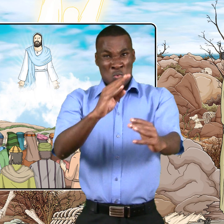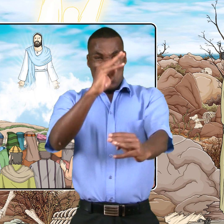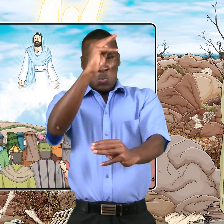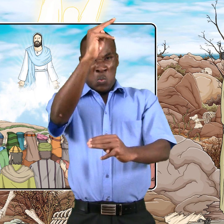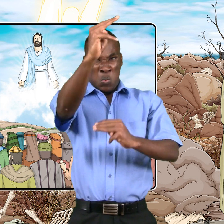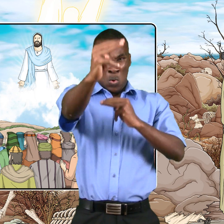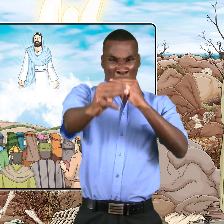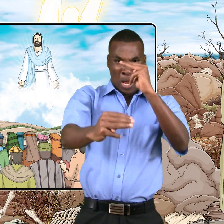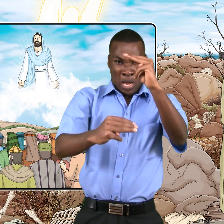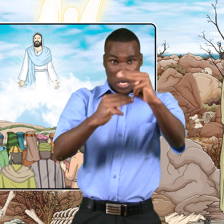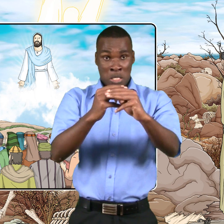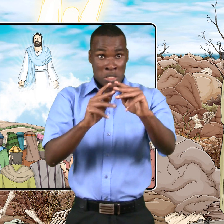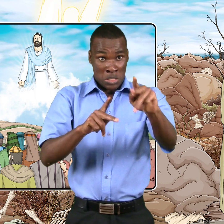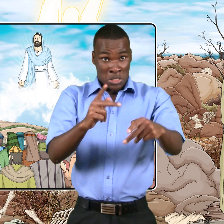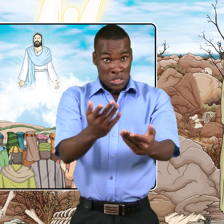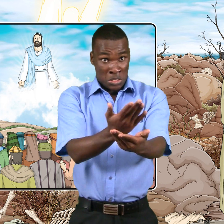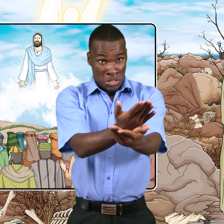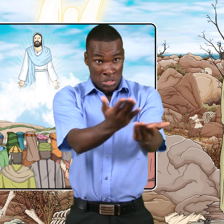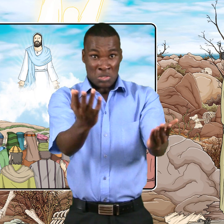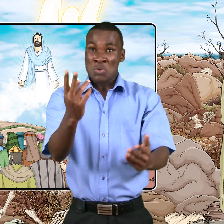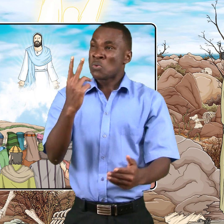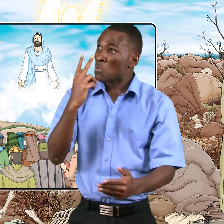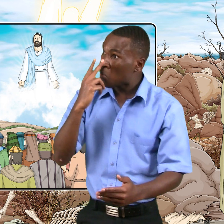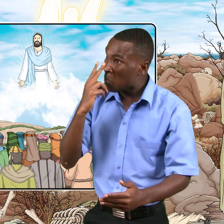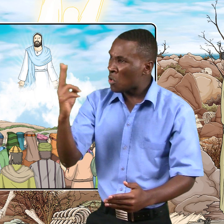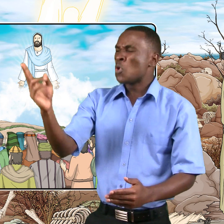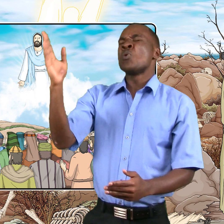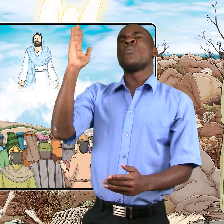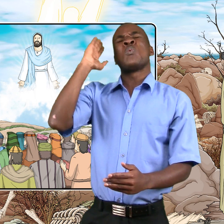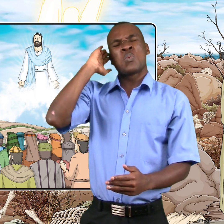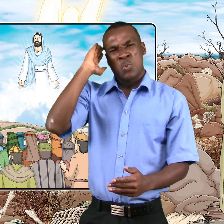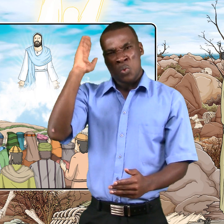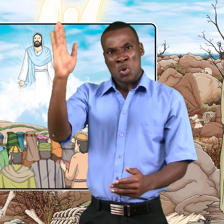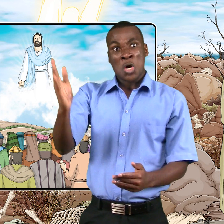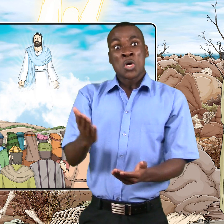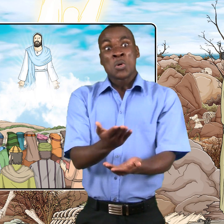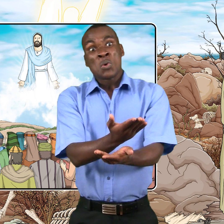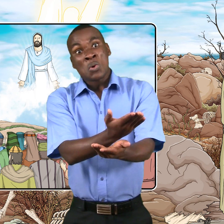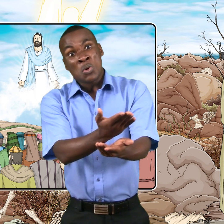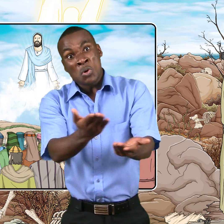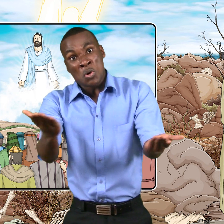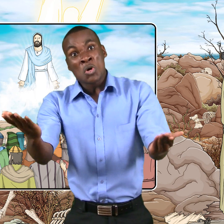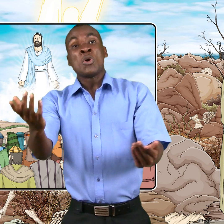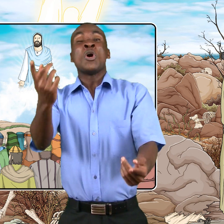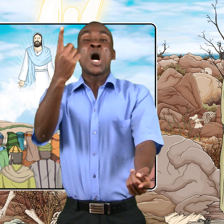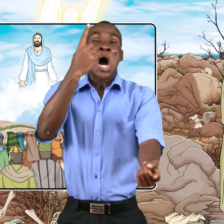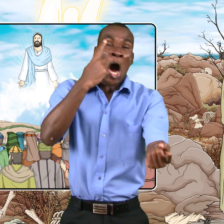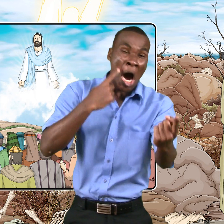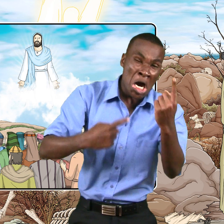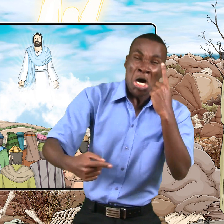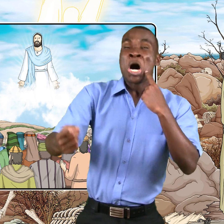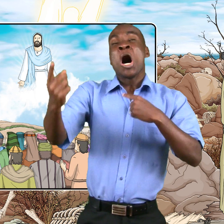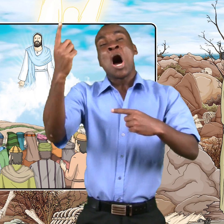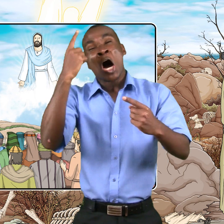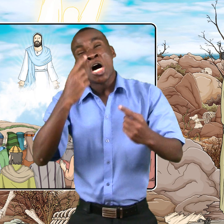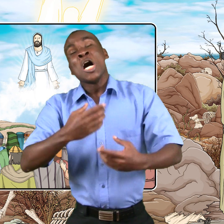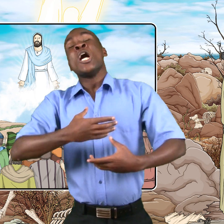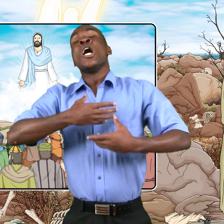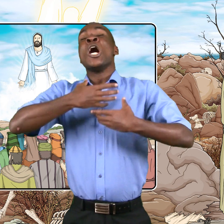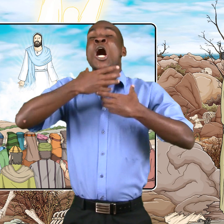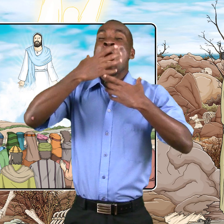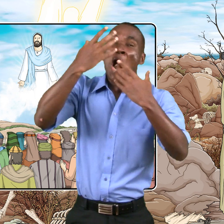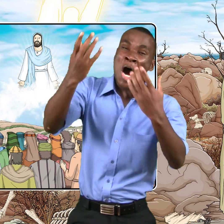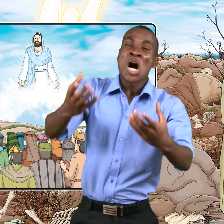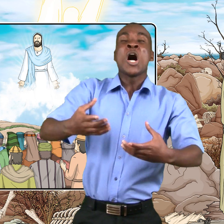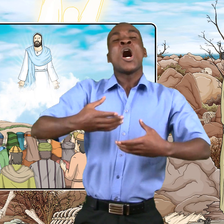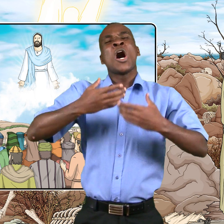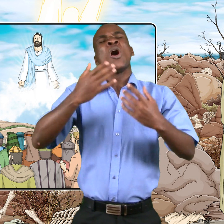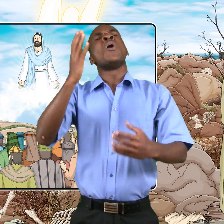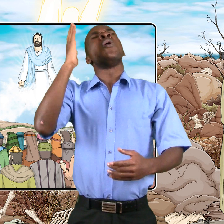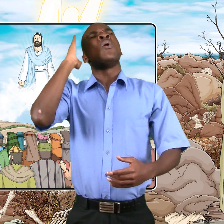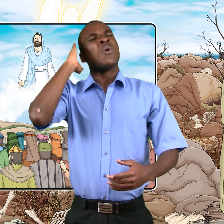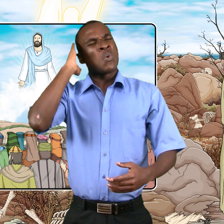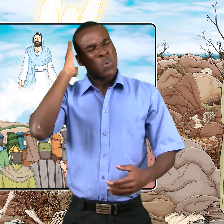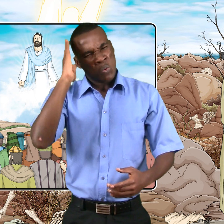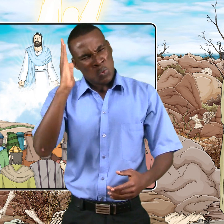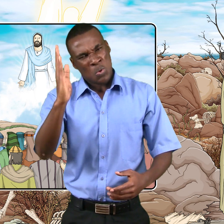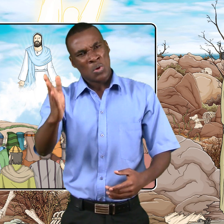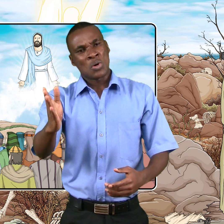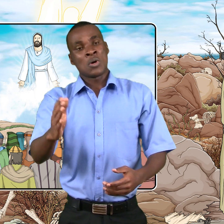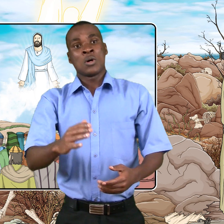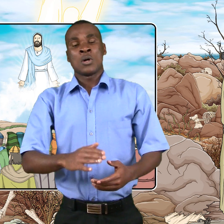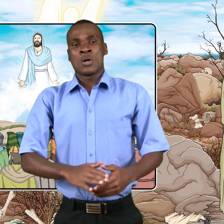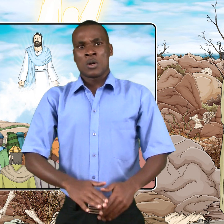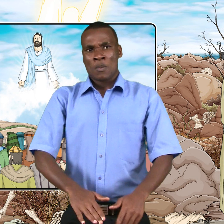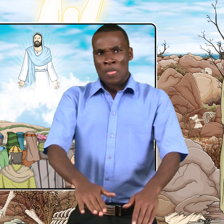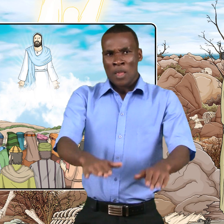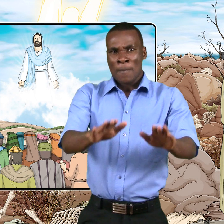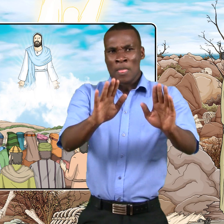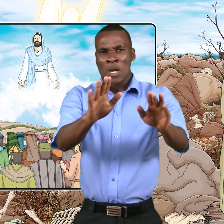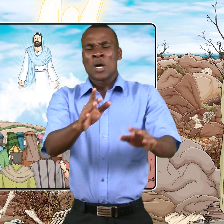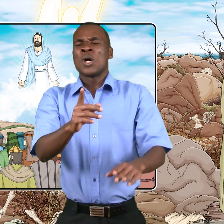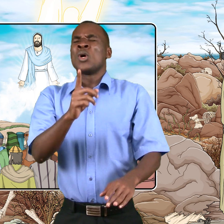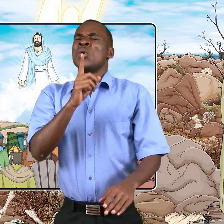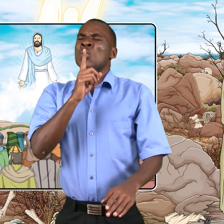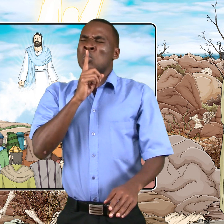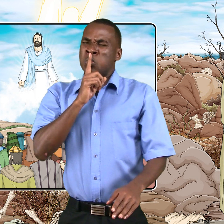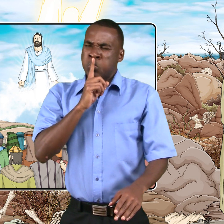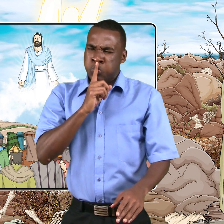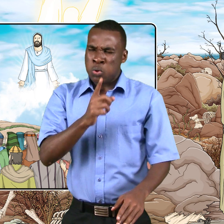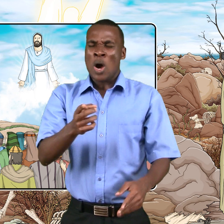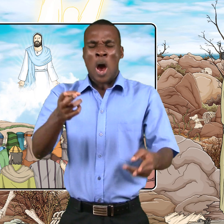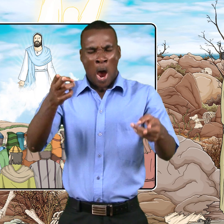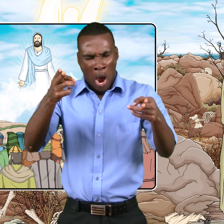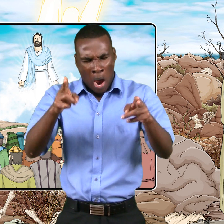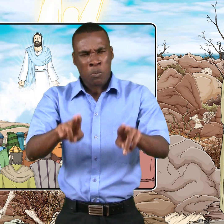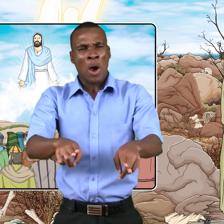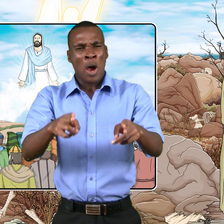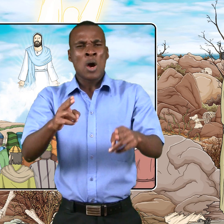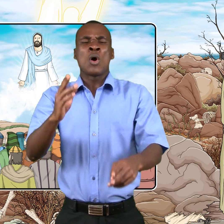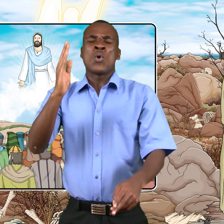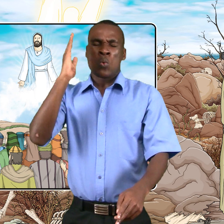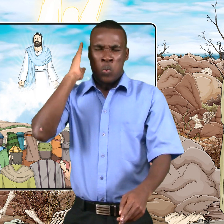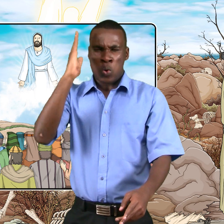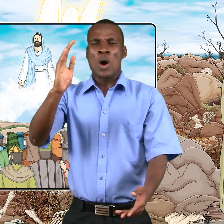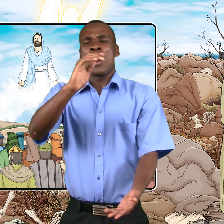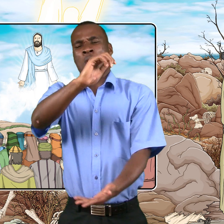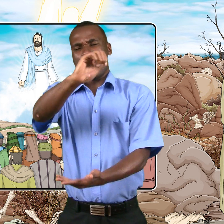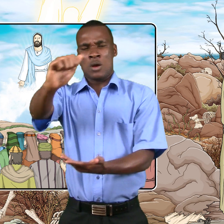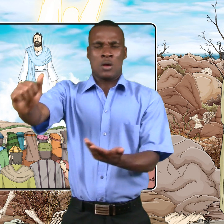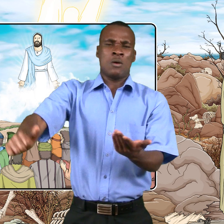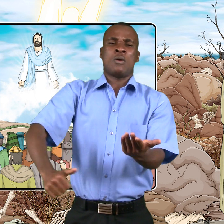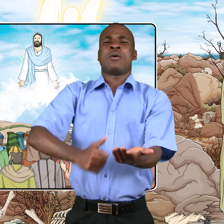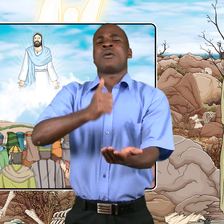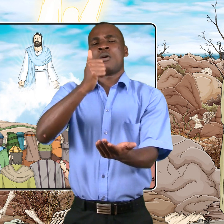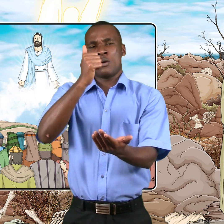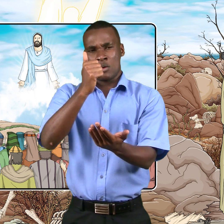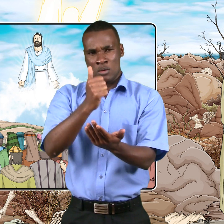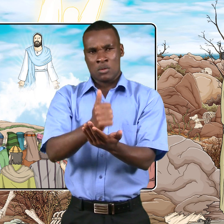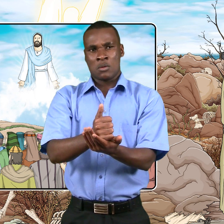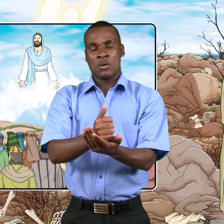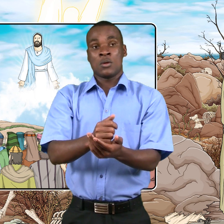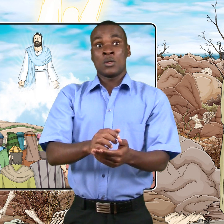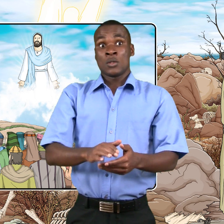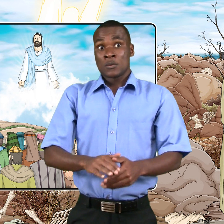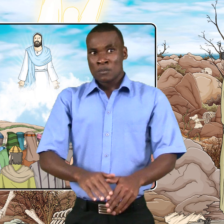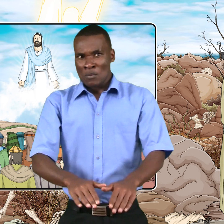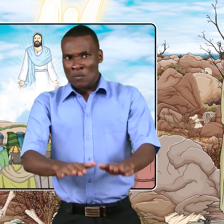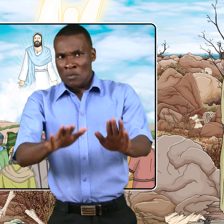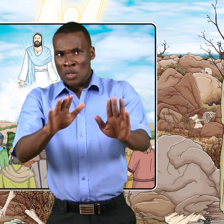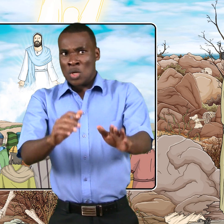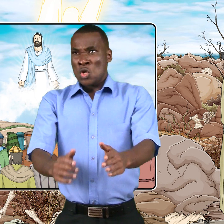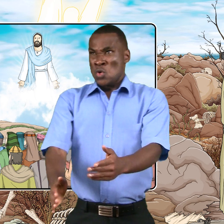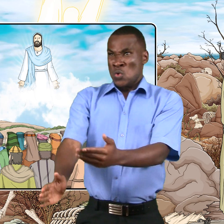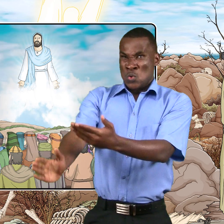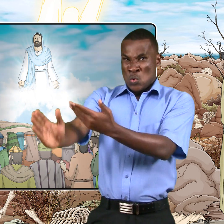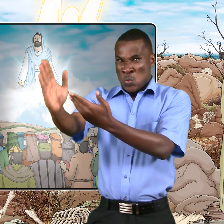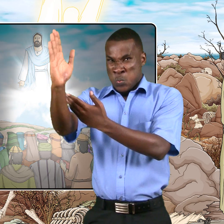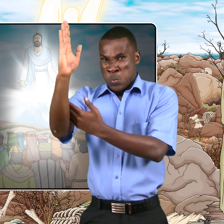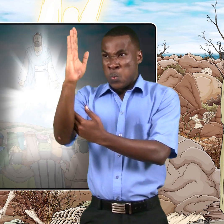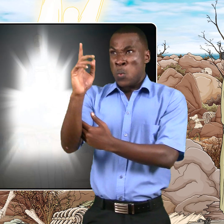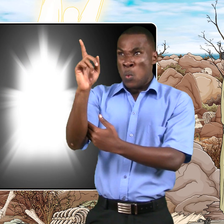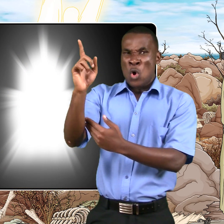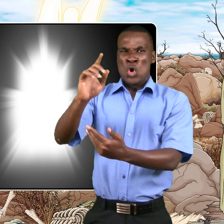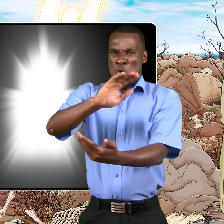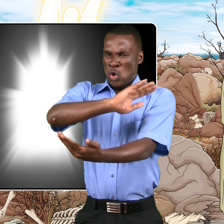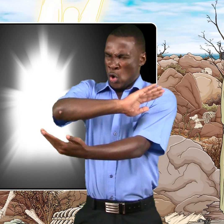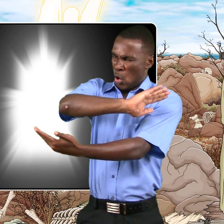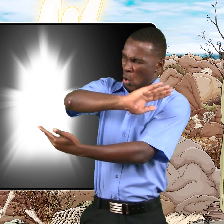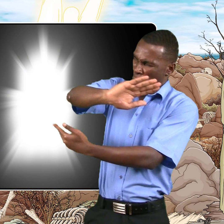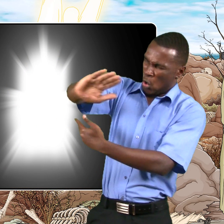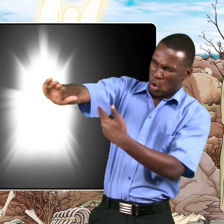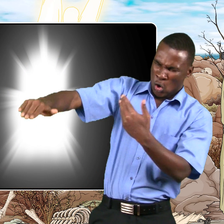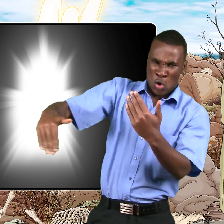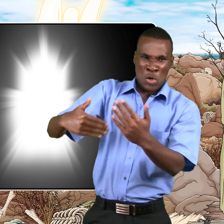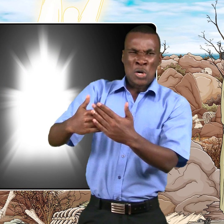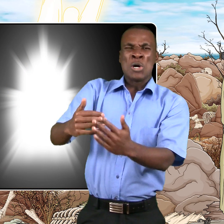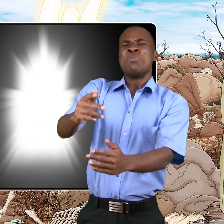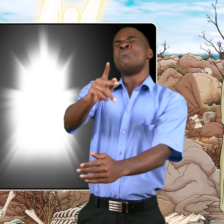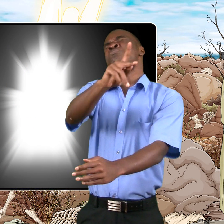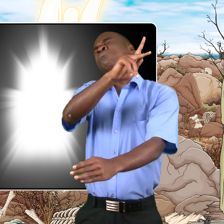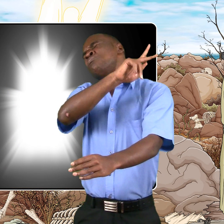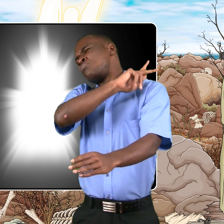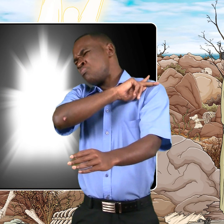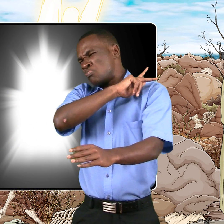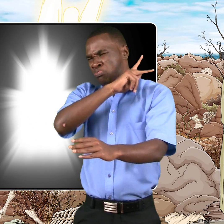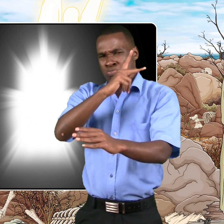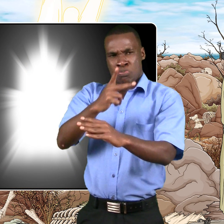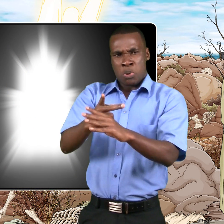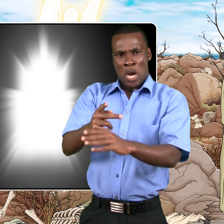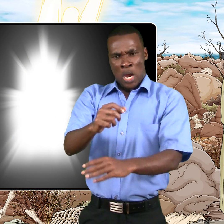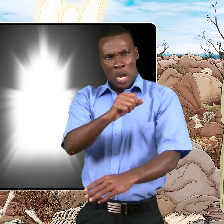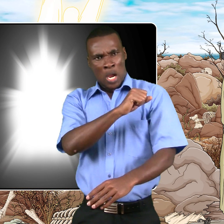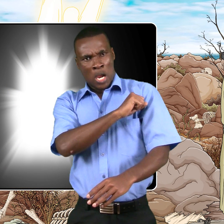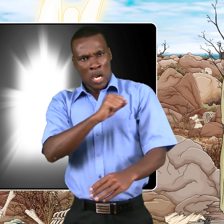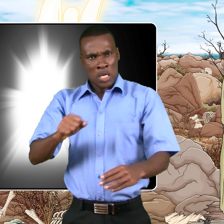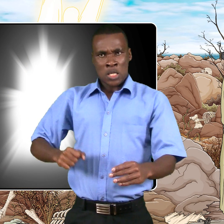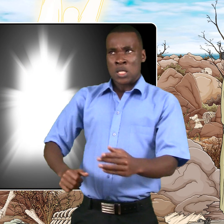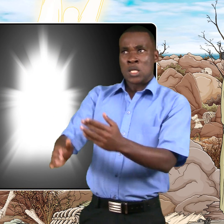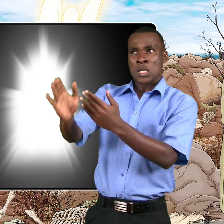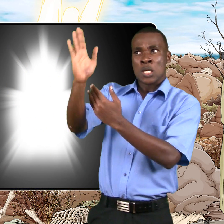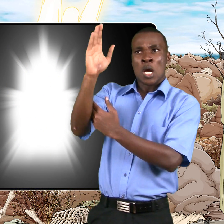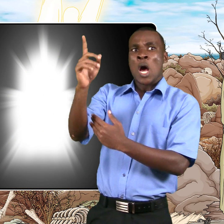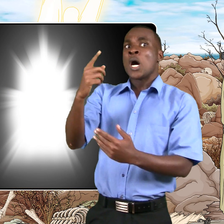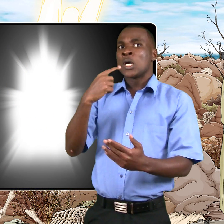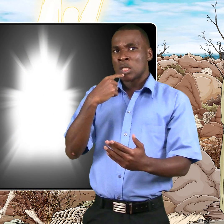And all the tribes of the earth will mourn because of Him.